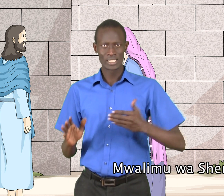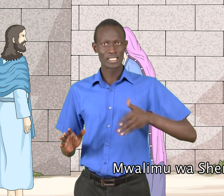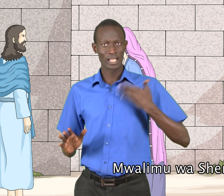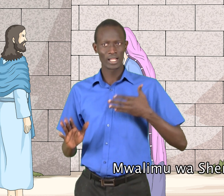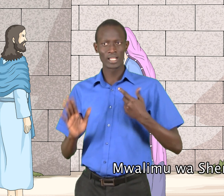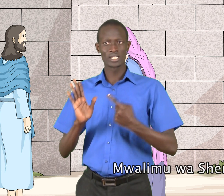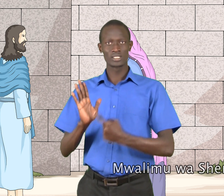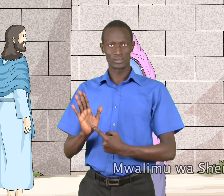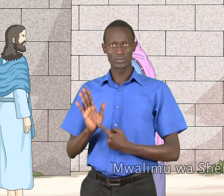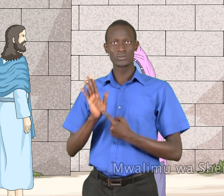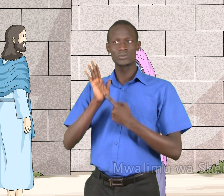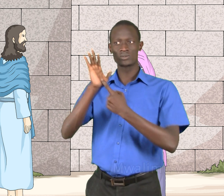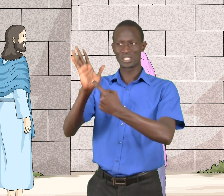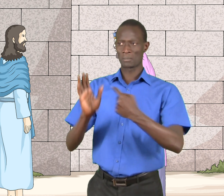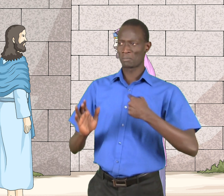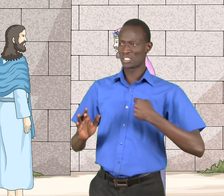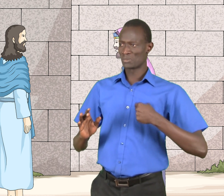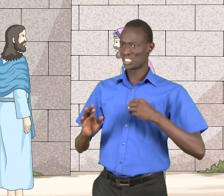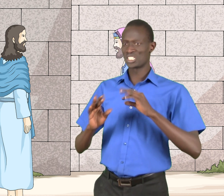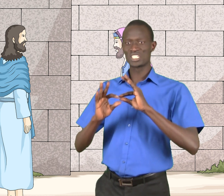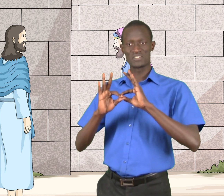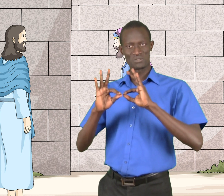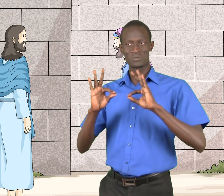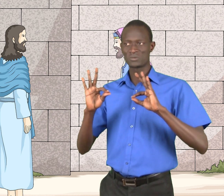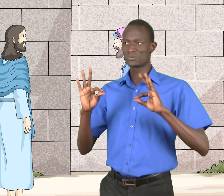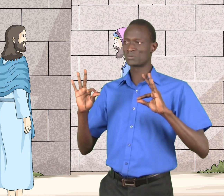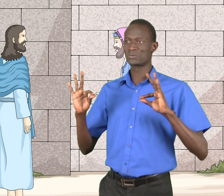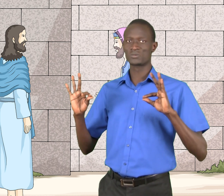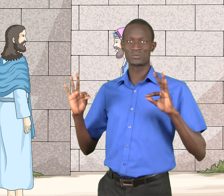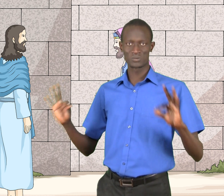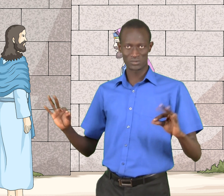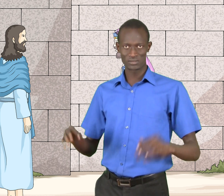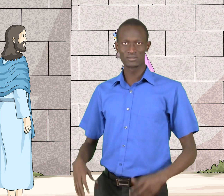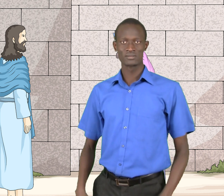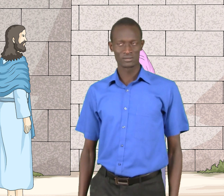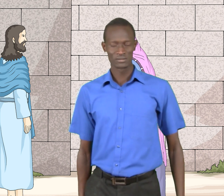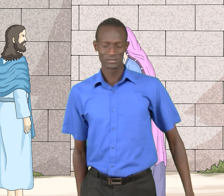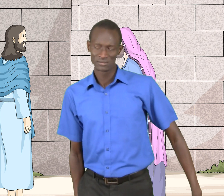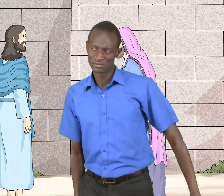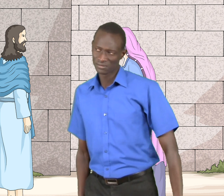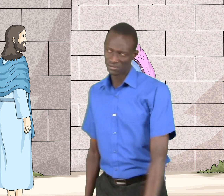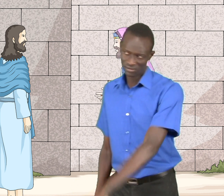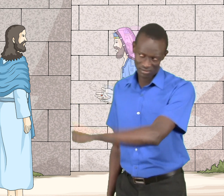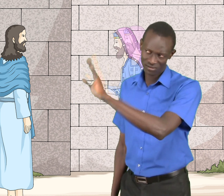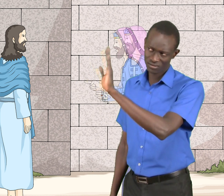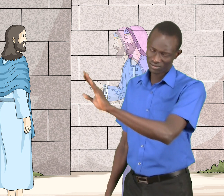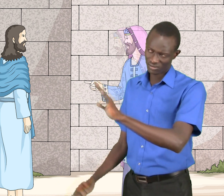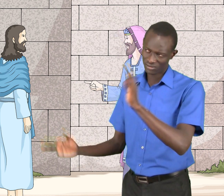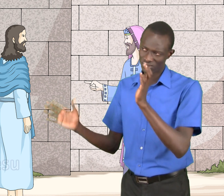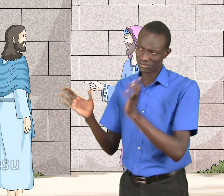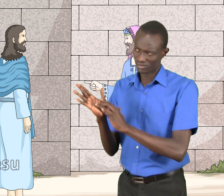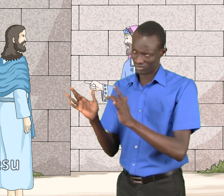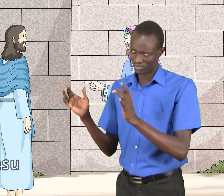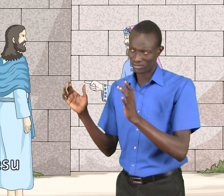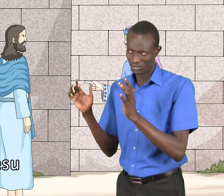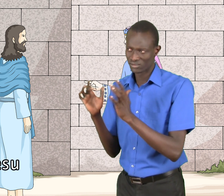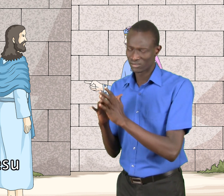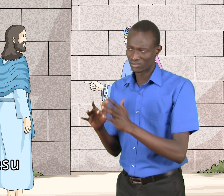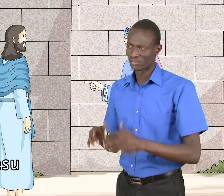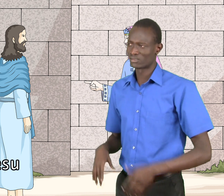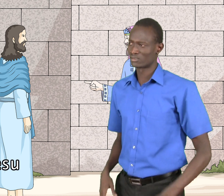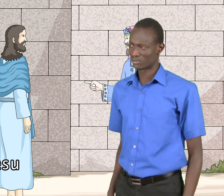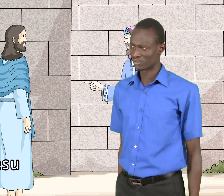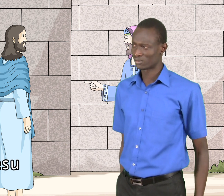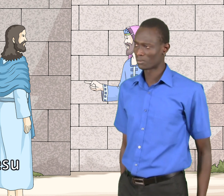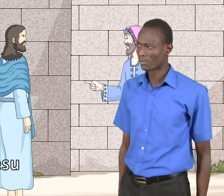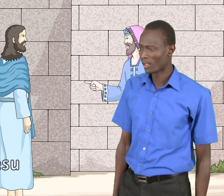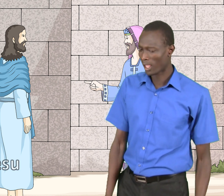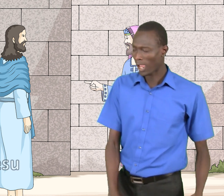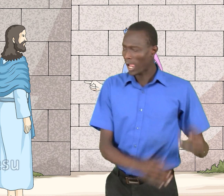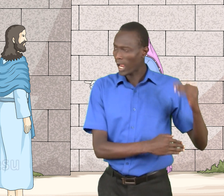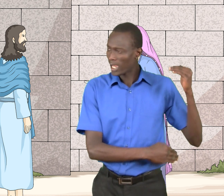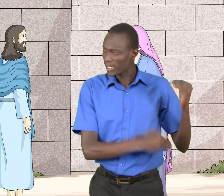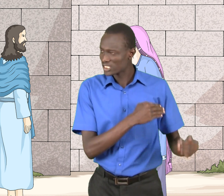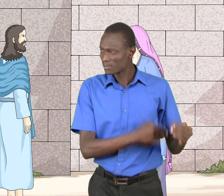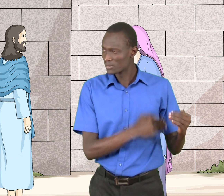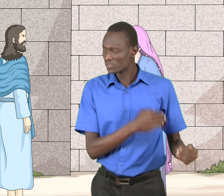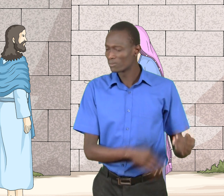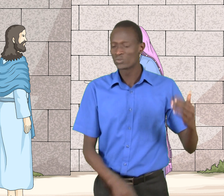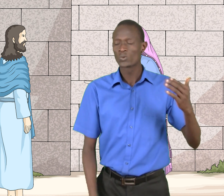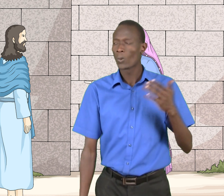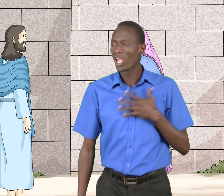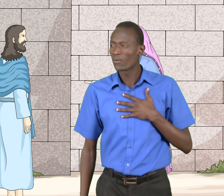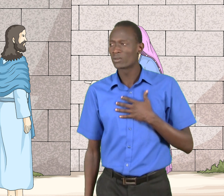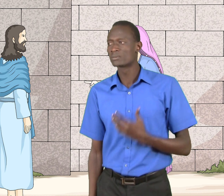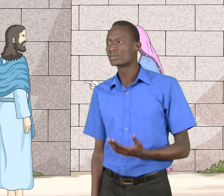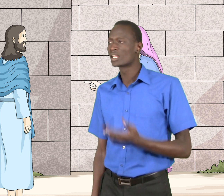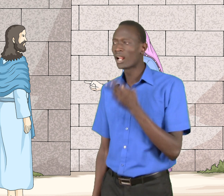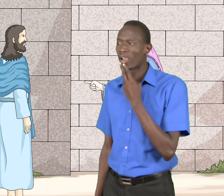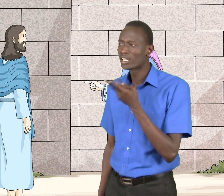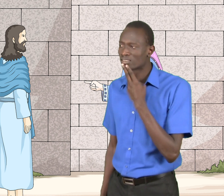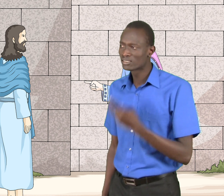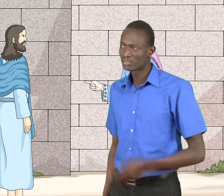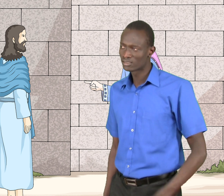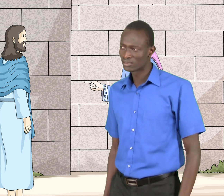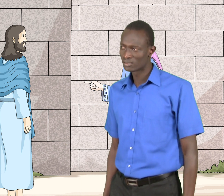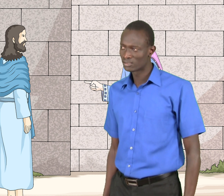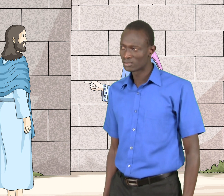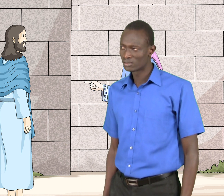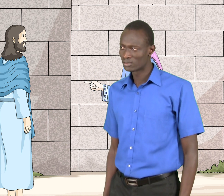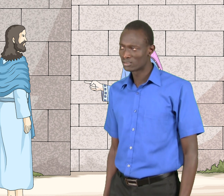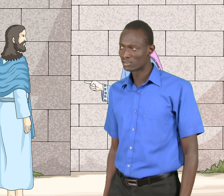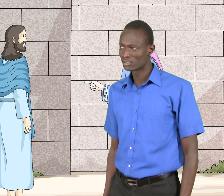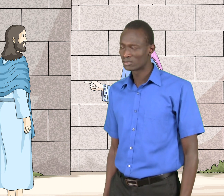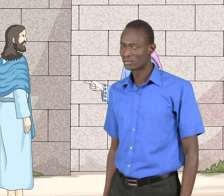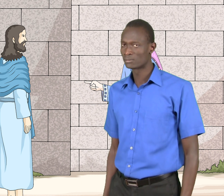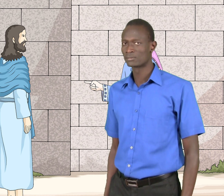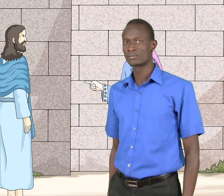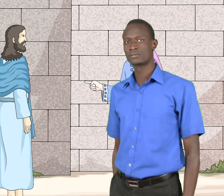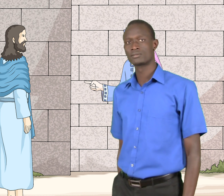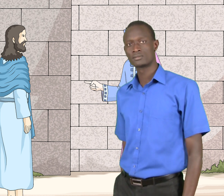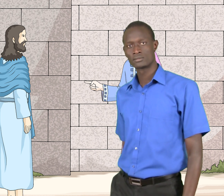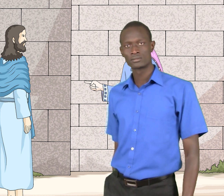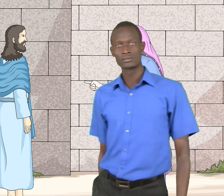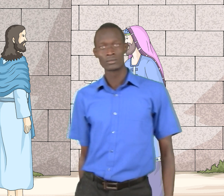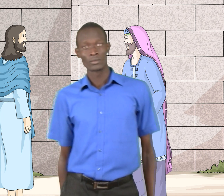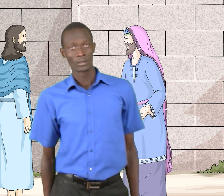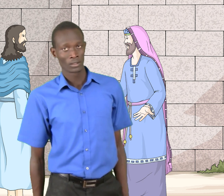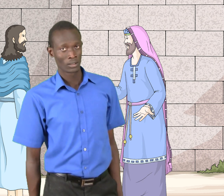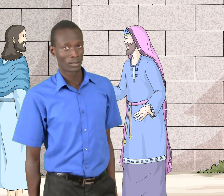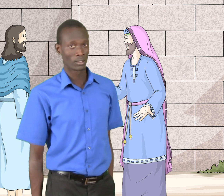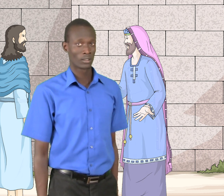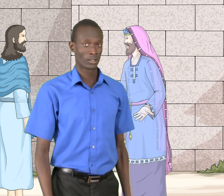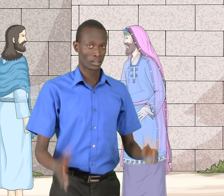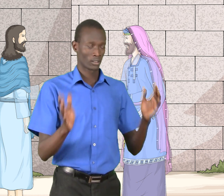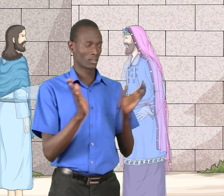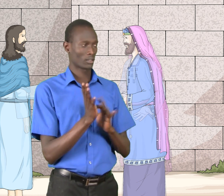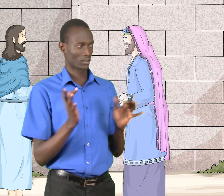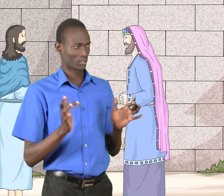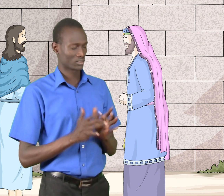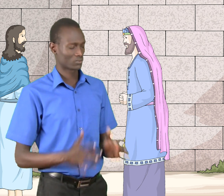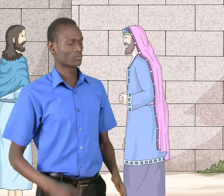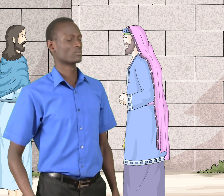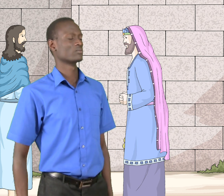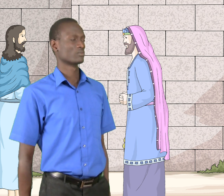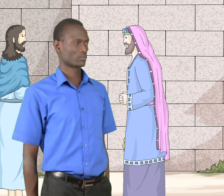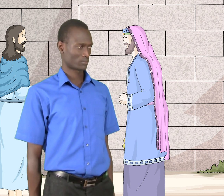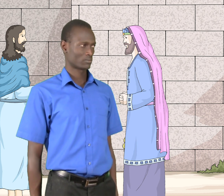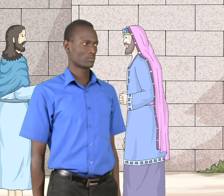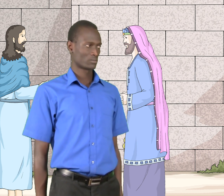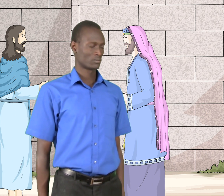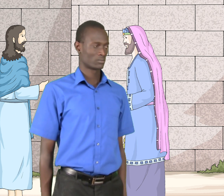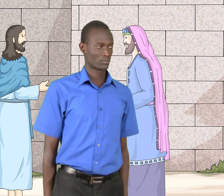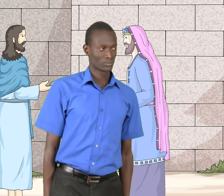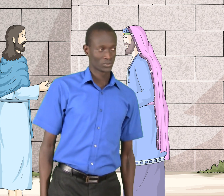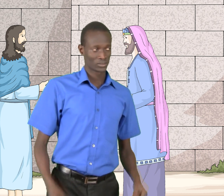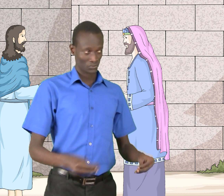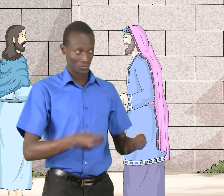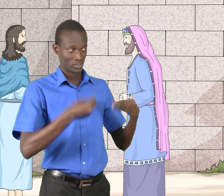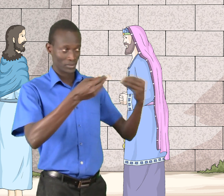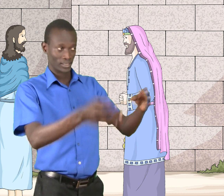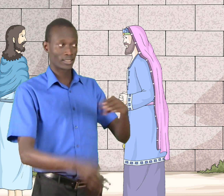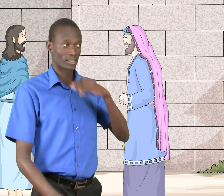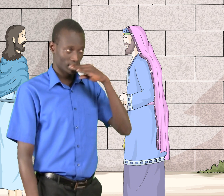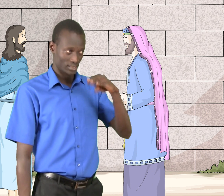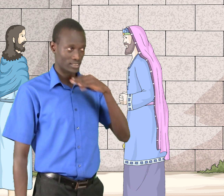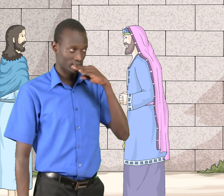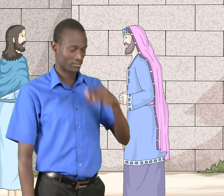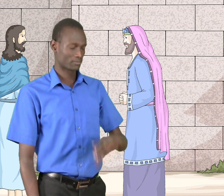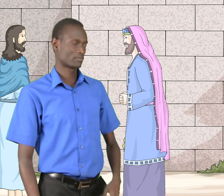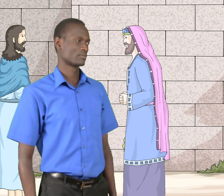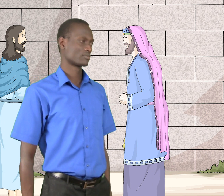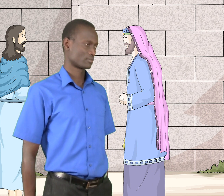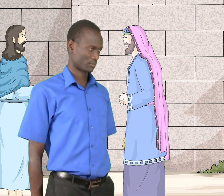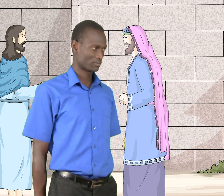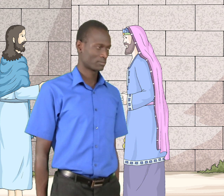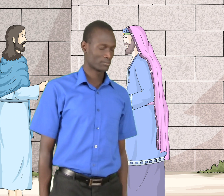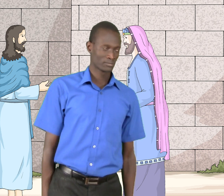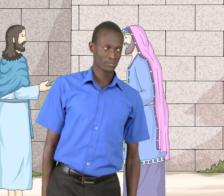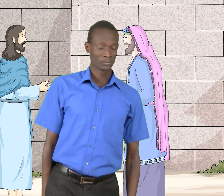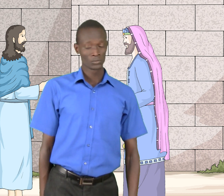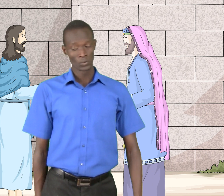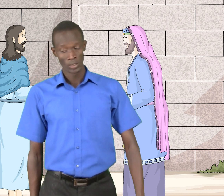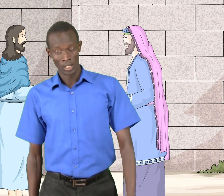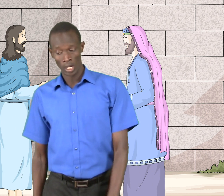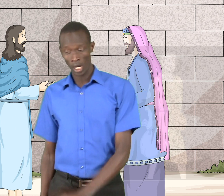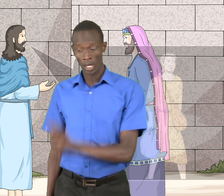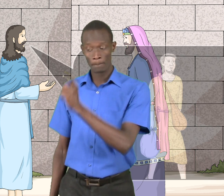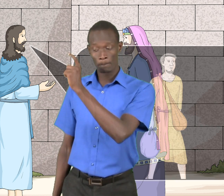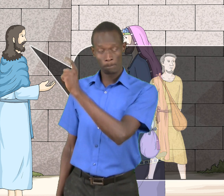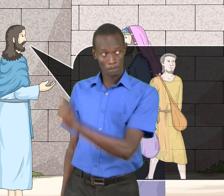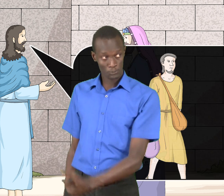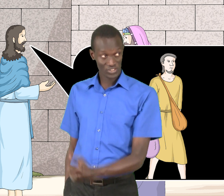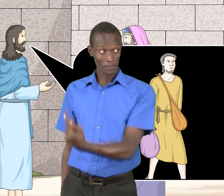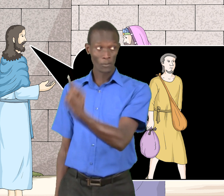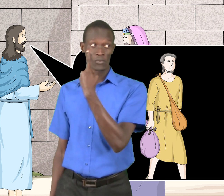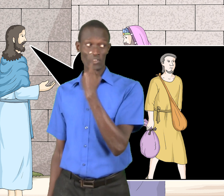But wanting to justify himself, he asked Jesus, “And who is my neighbor?”